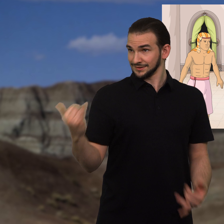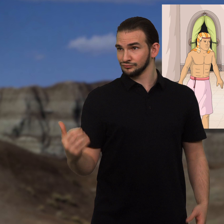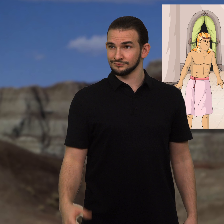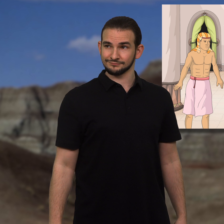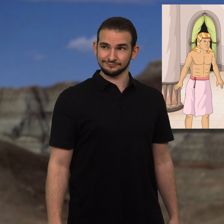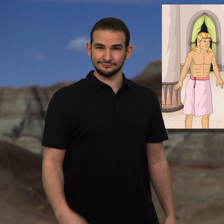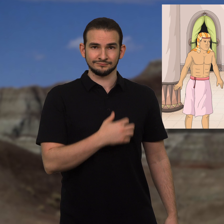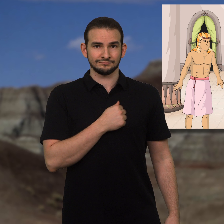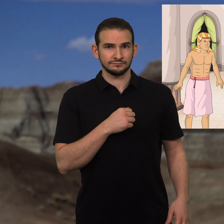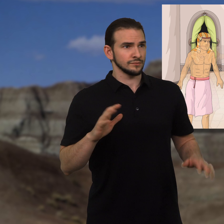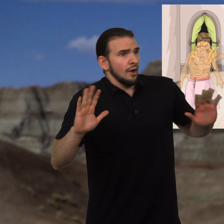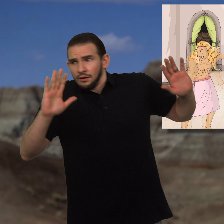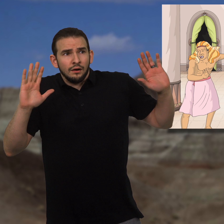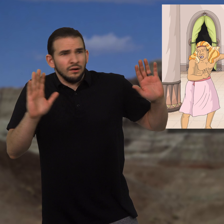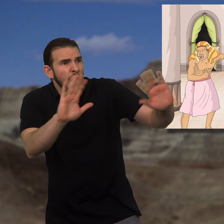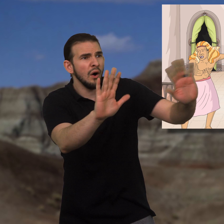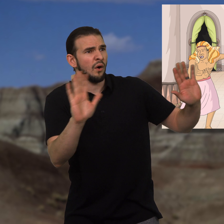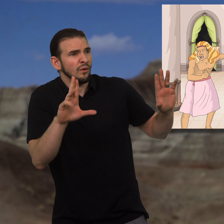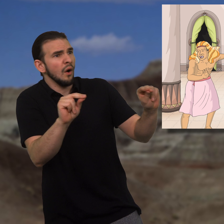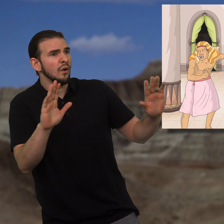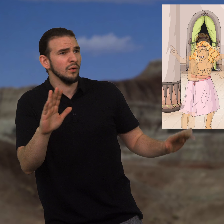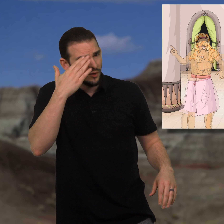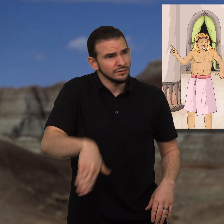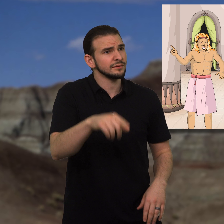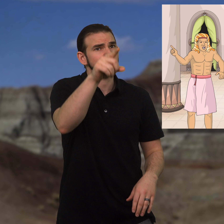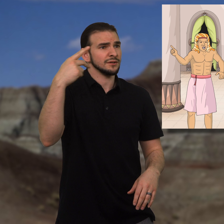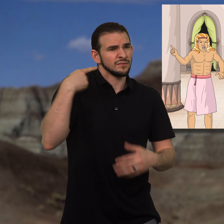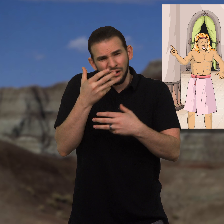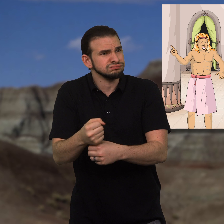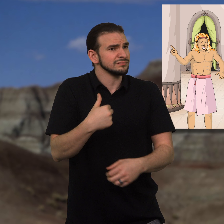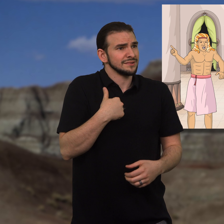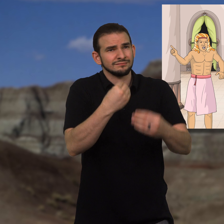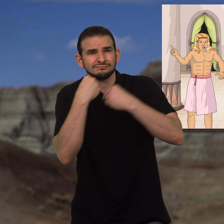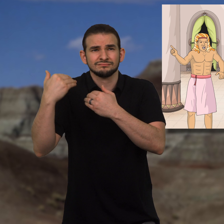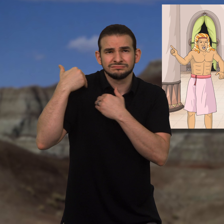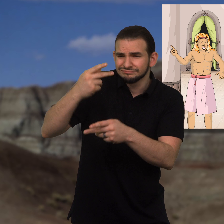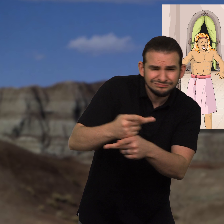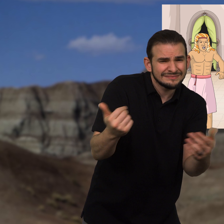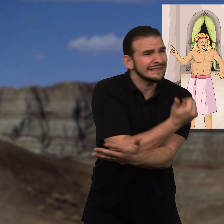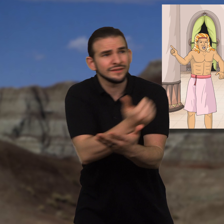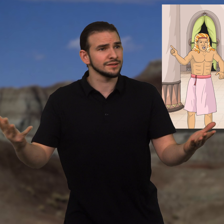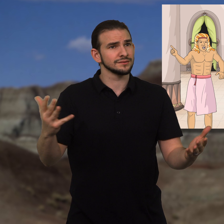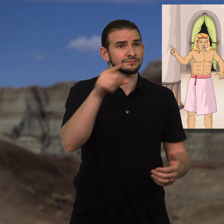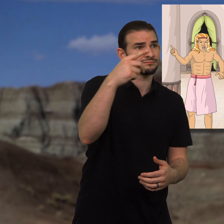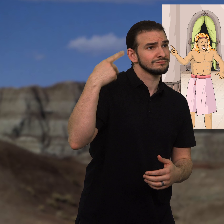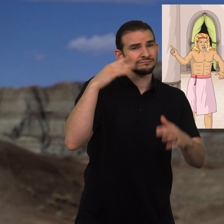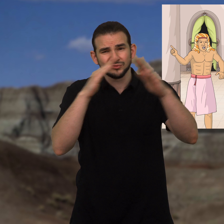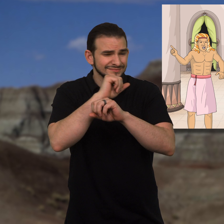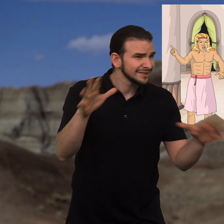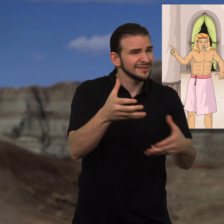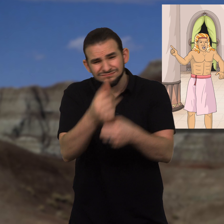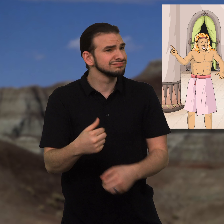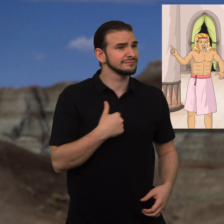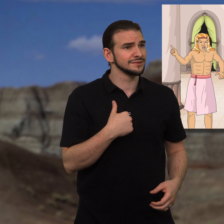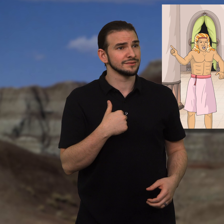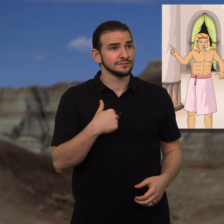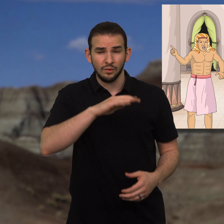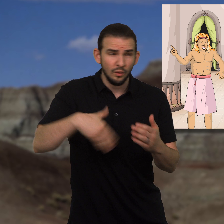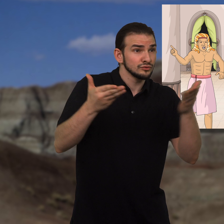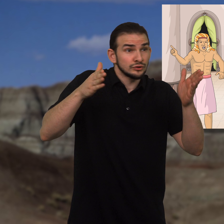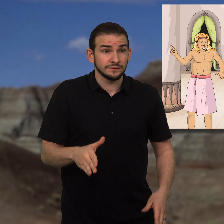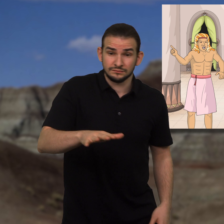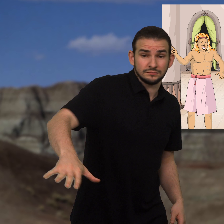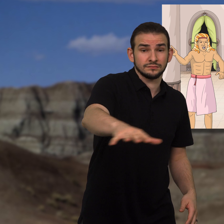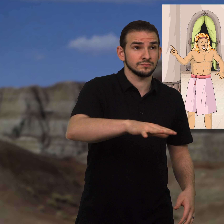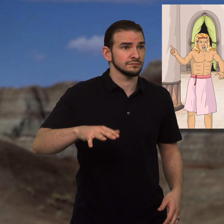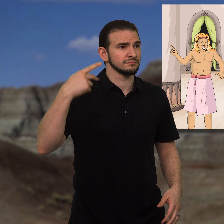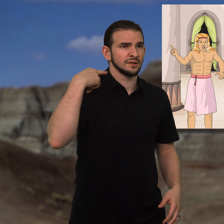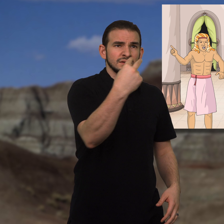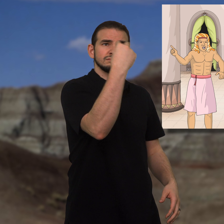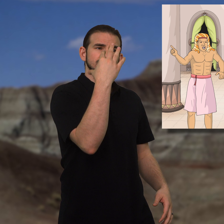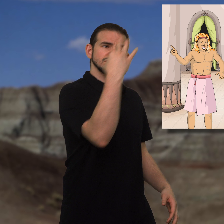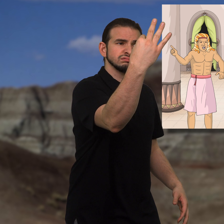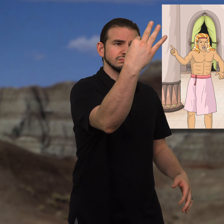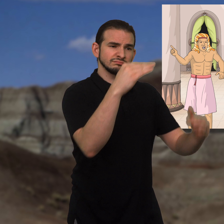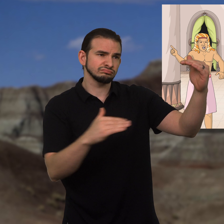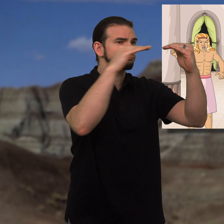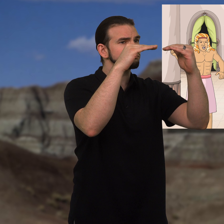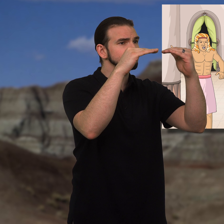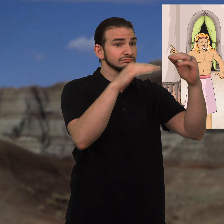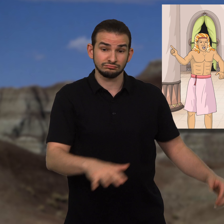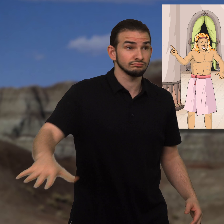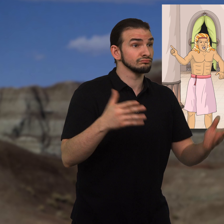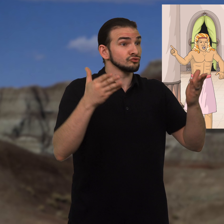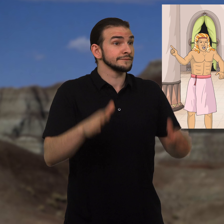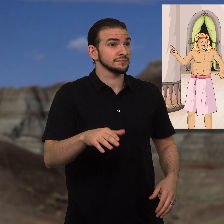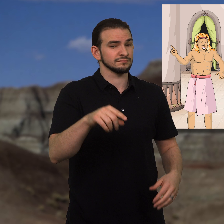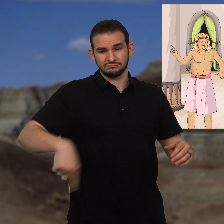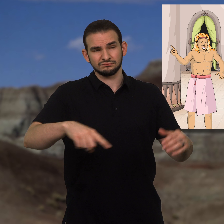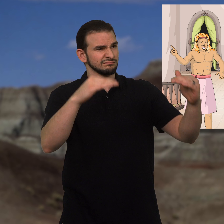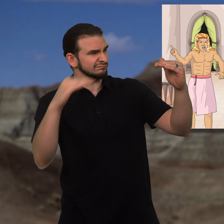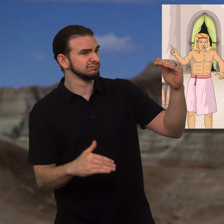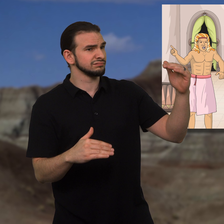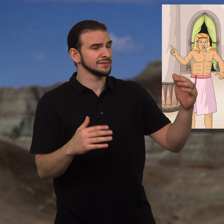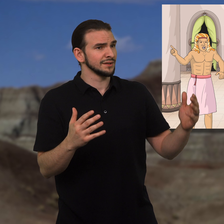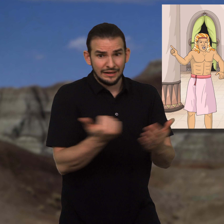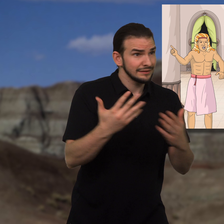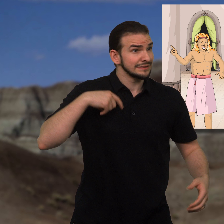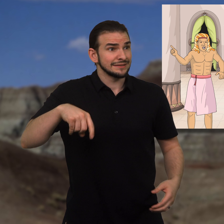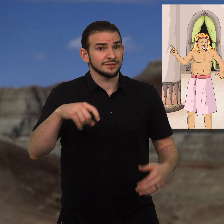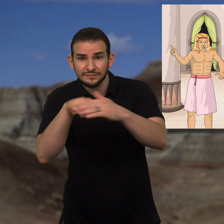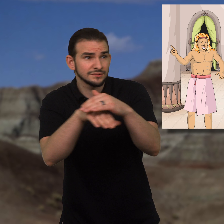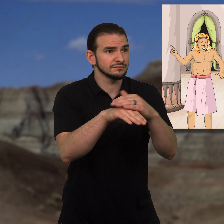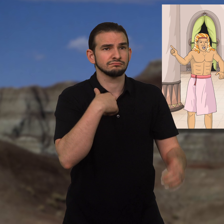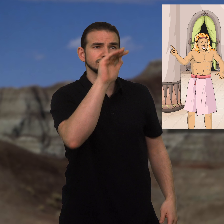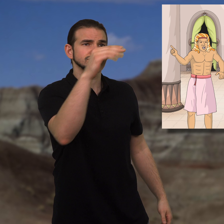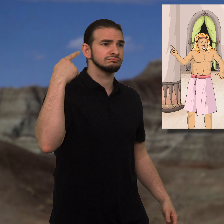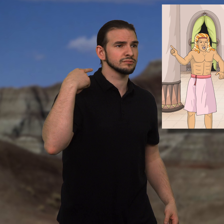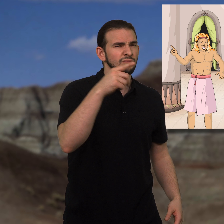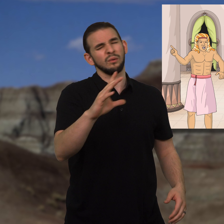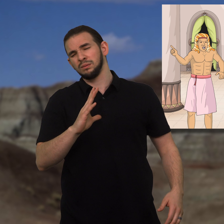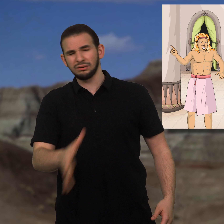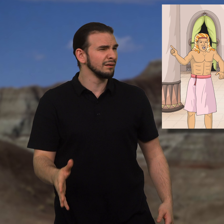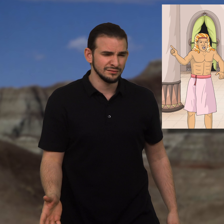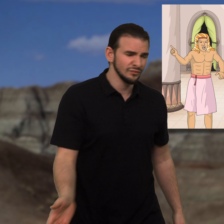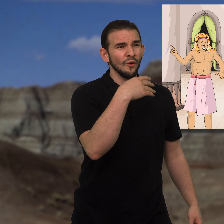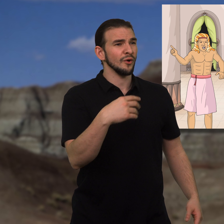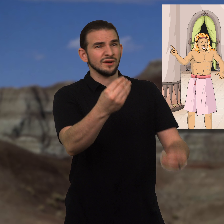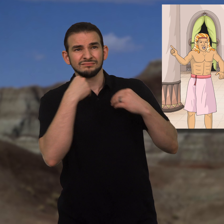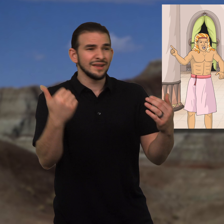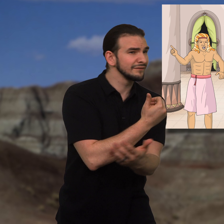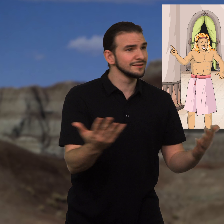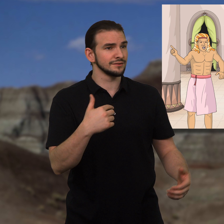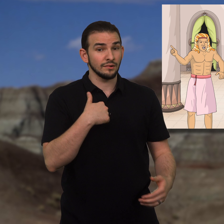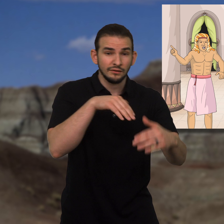“Look,” he said to his master’s wife, “with me here, my master does not concern himself with anything in his house, and he has entrusted everything he owns to my care.